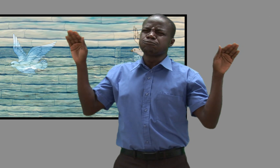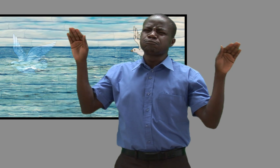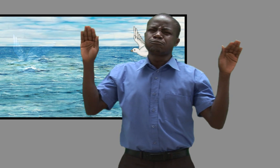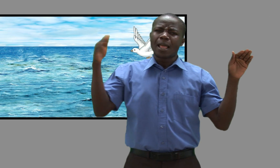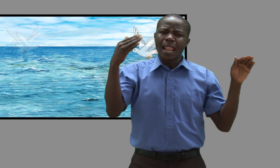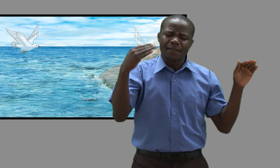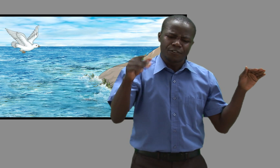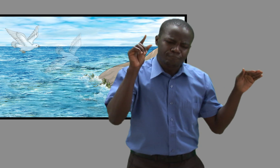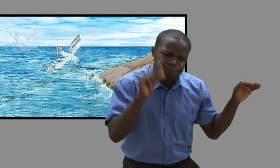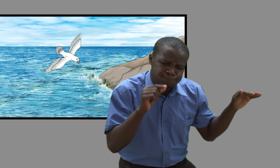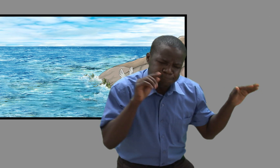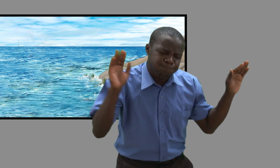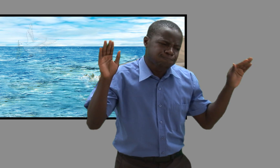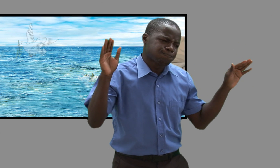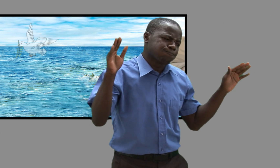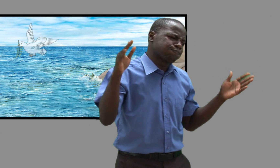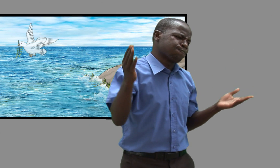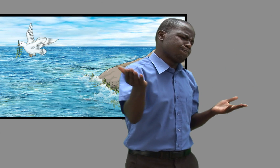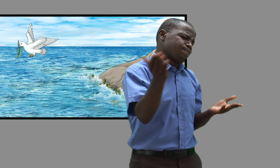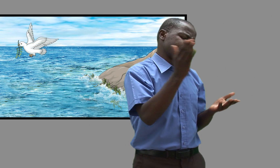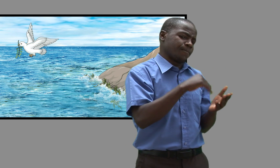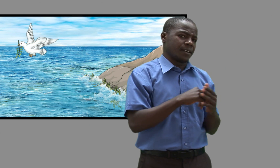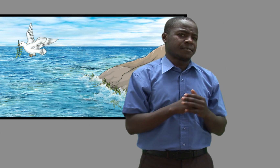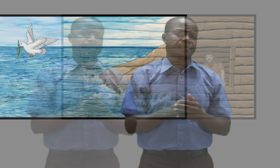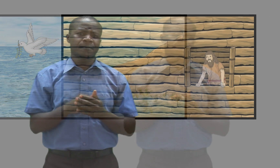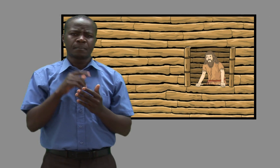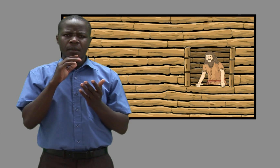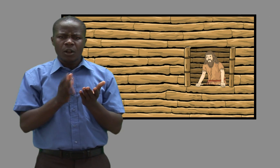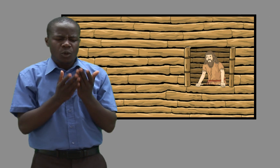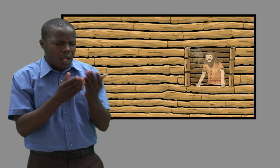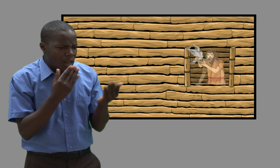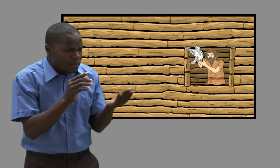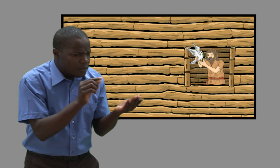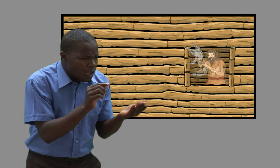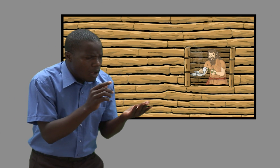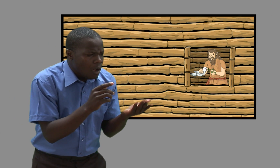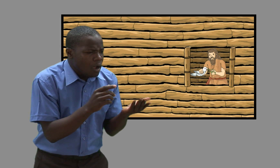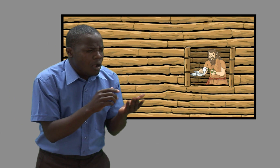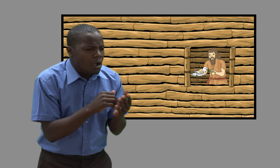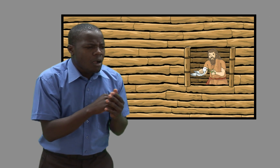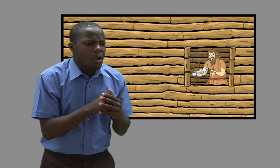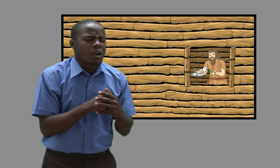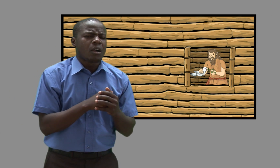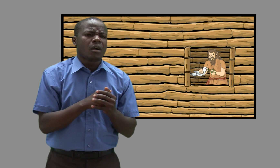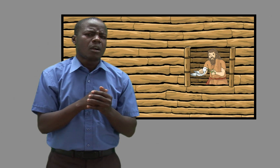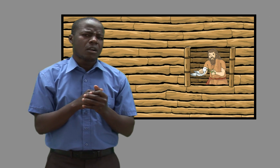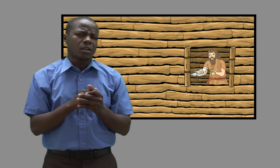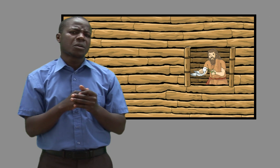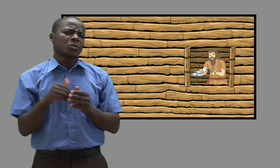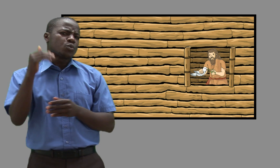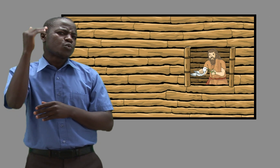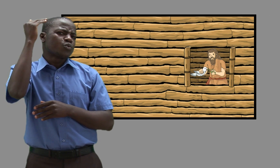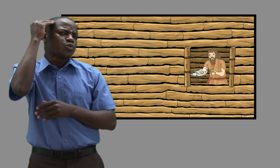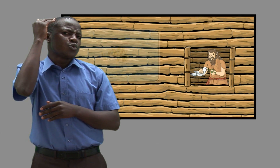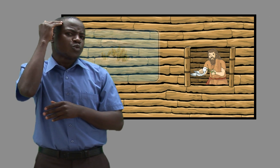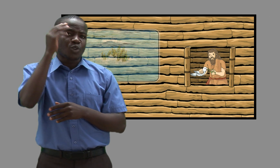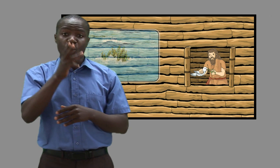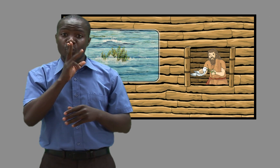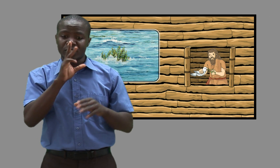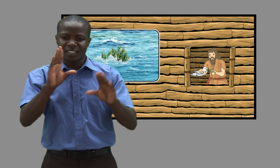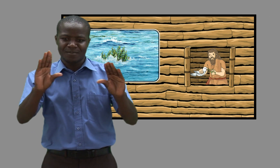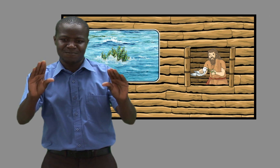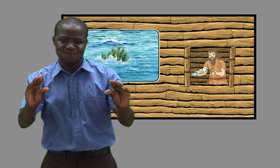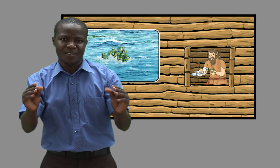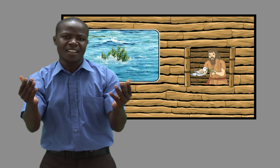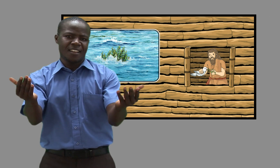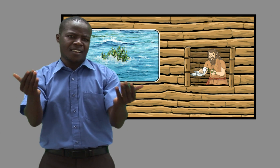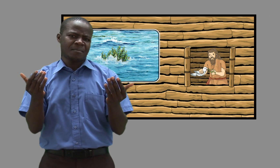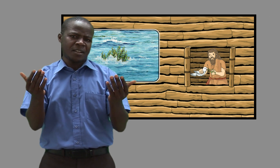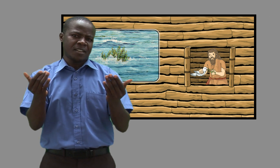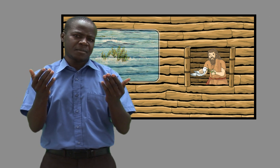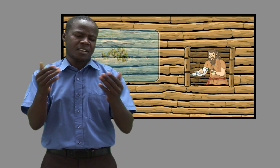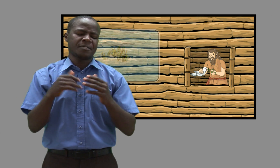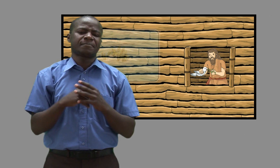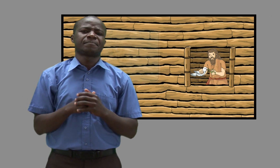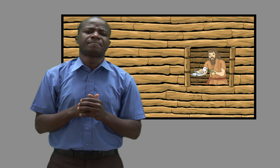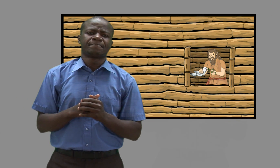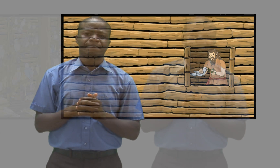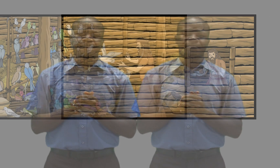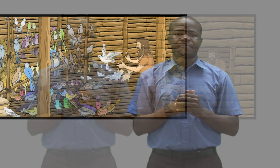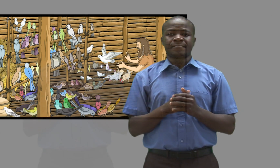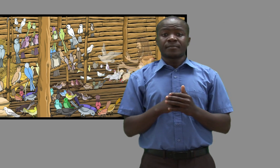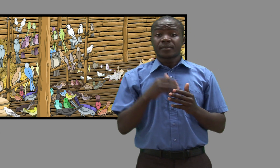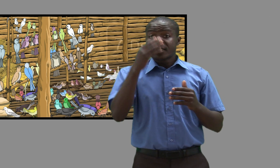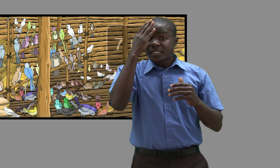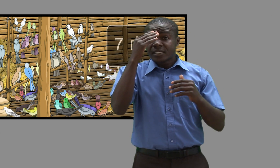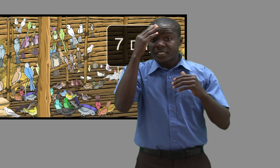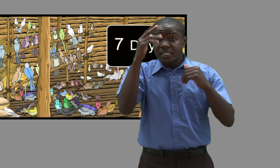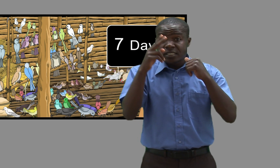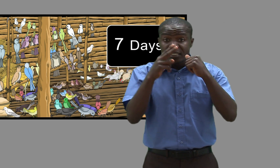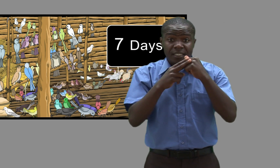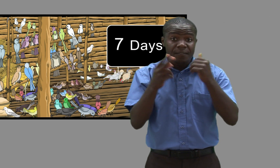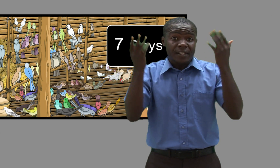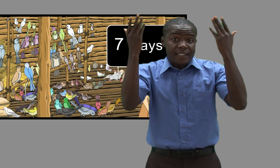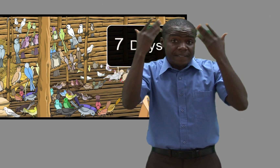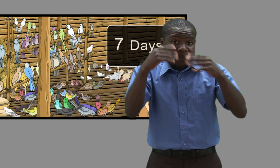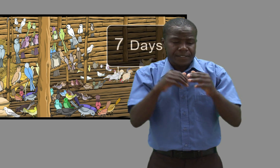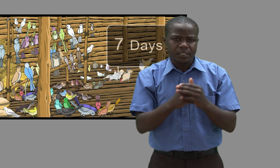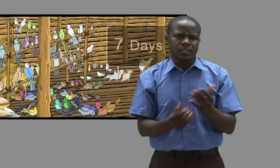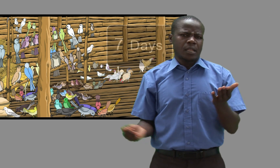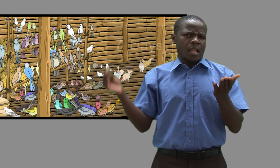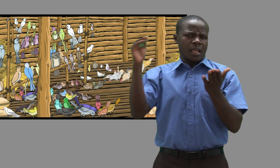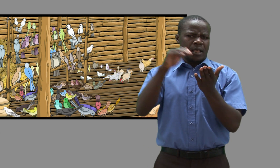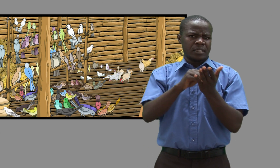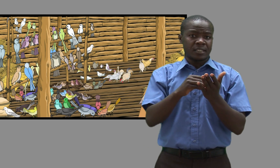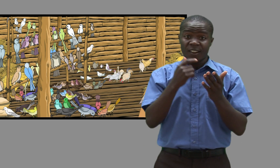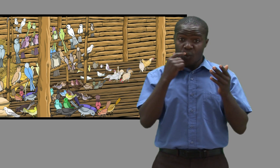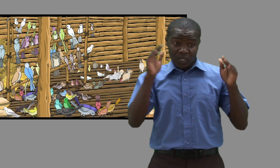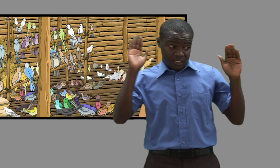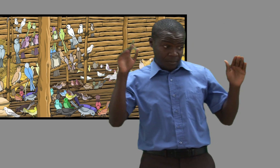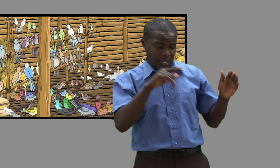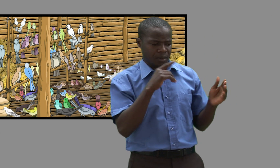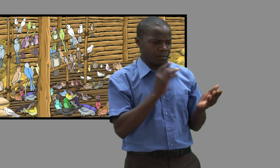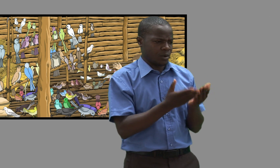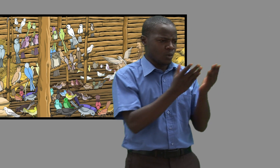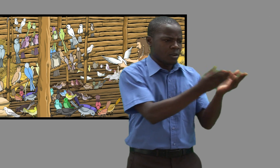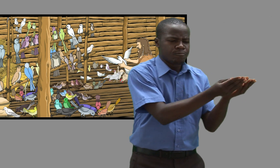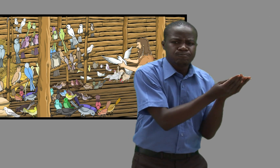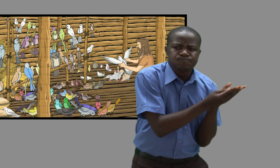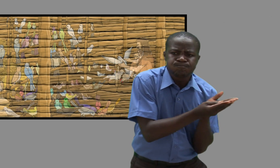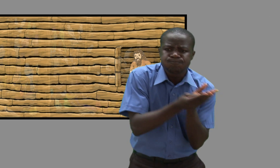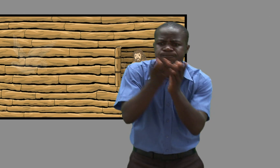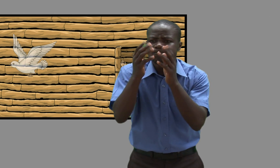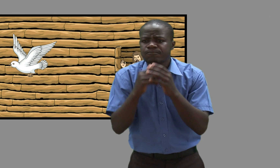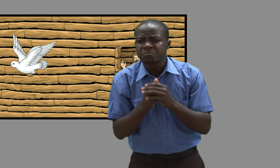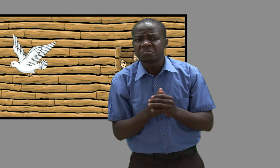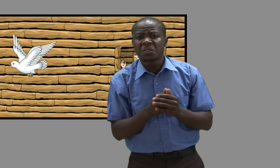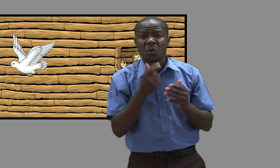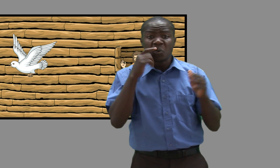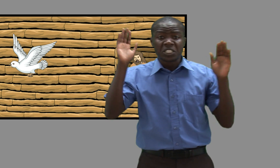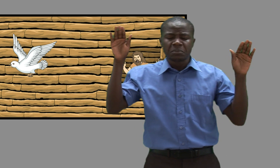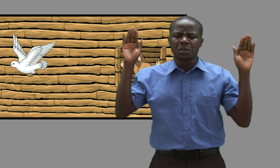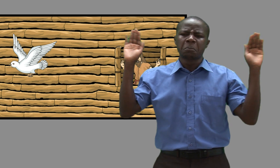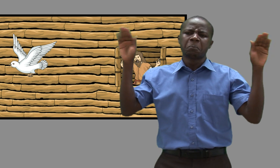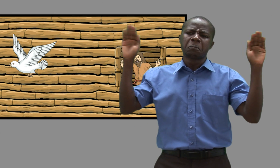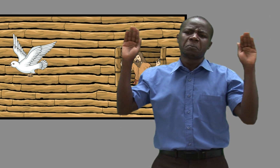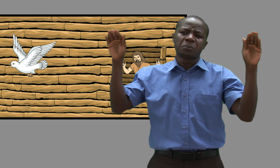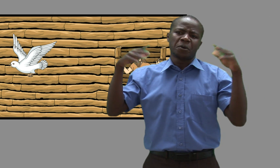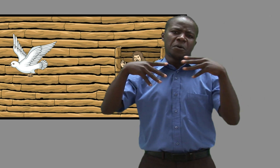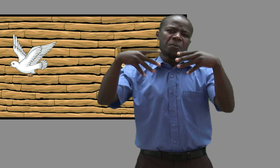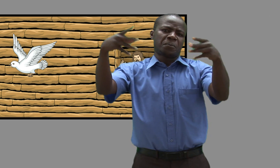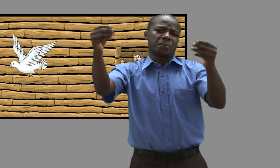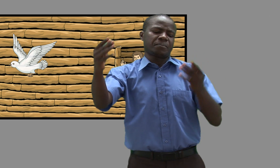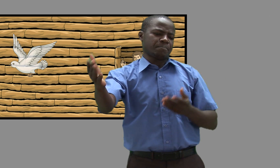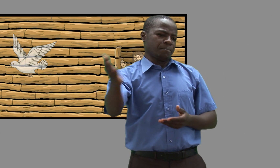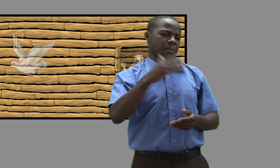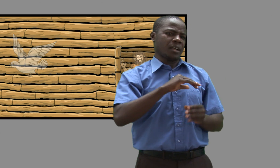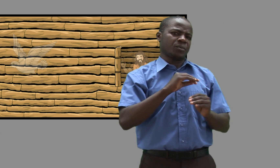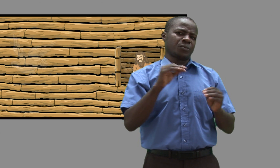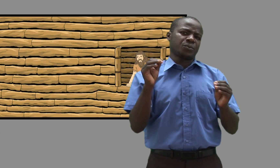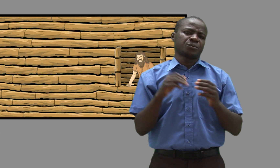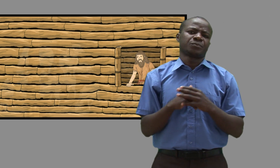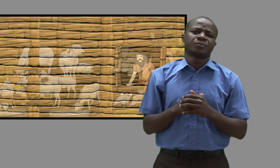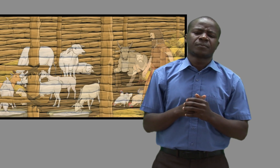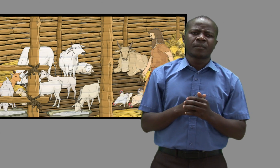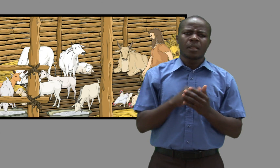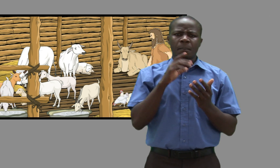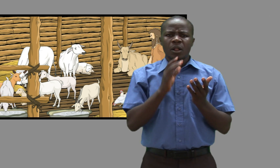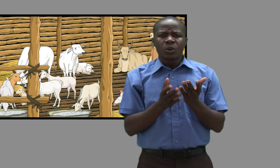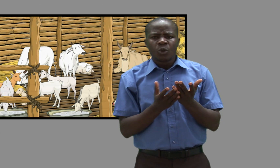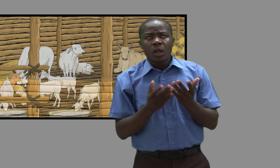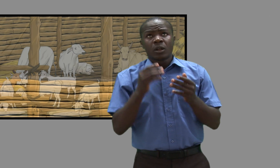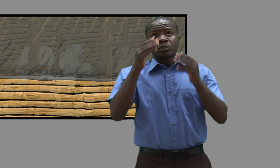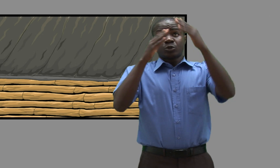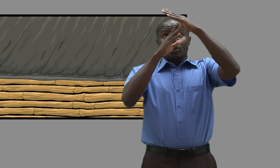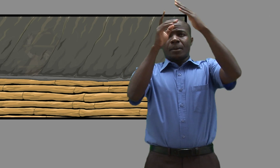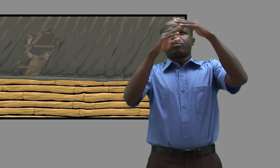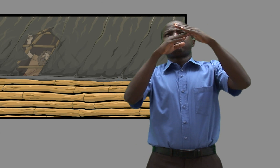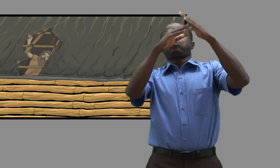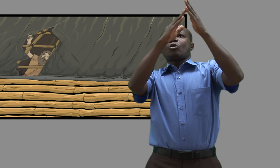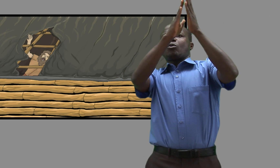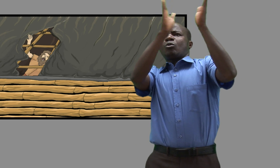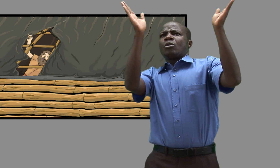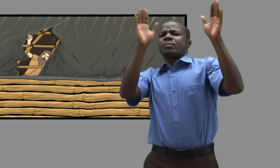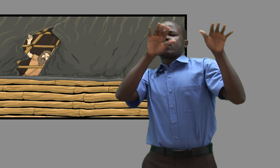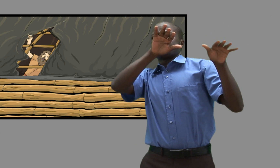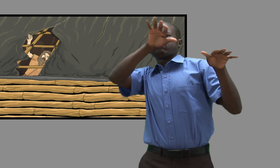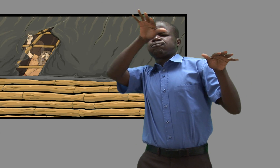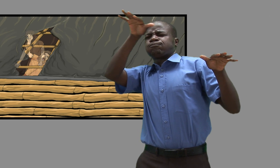And behold, the dove returned to him in the evening with a freshly plucked olive leaf in her beak. So Noah knew that the waters had receded from the earth. And Noah waited seven more days and sent out the dove again, but this time she did not return to him. In Noah’s six hundred and first year, on the first day of the first month, the waters had dried up from the earth.